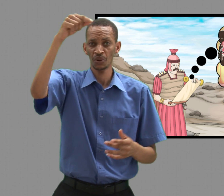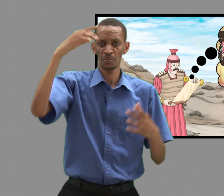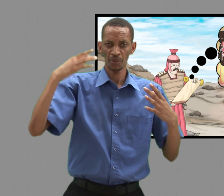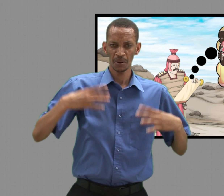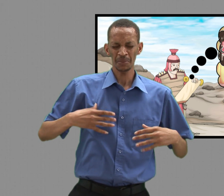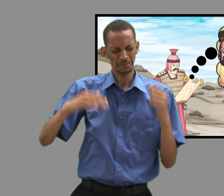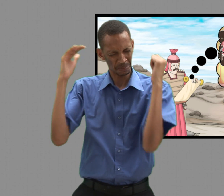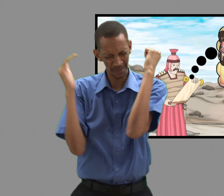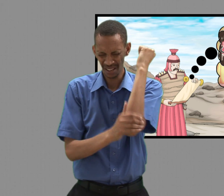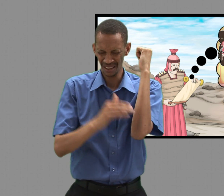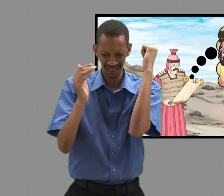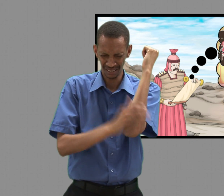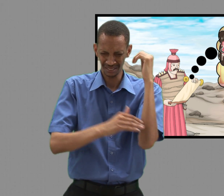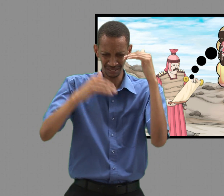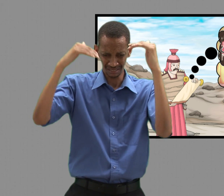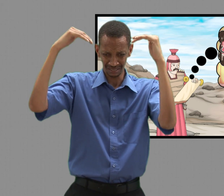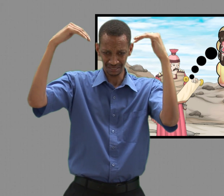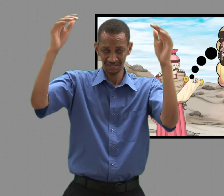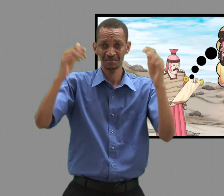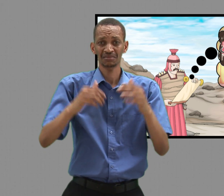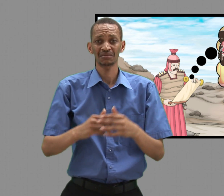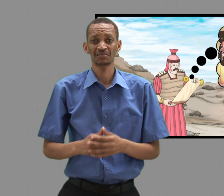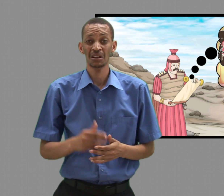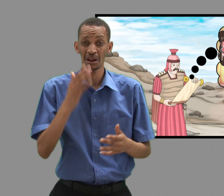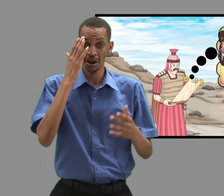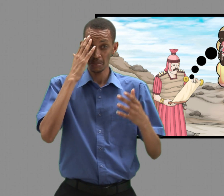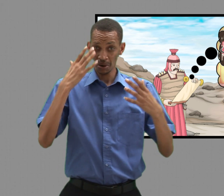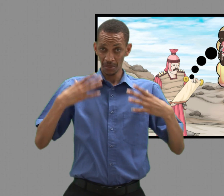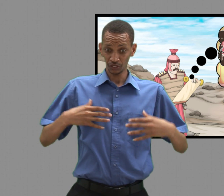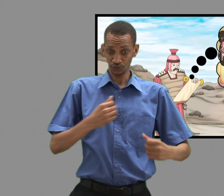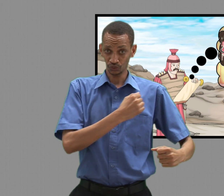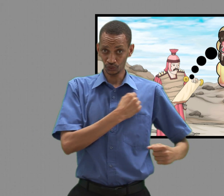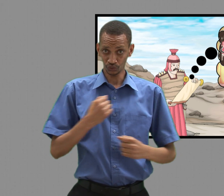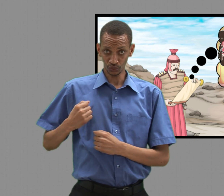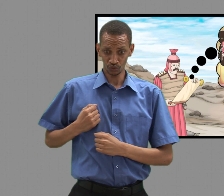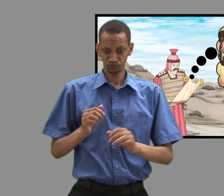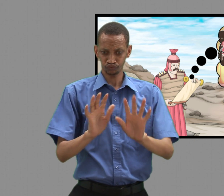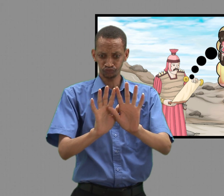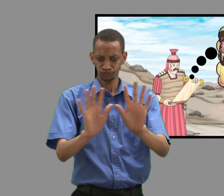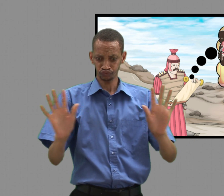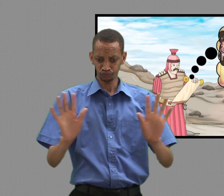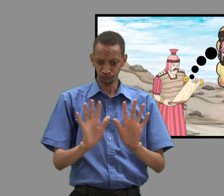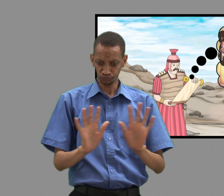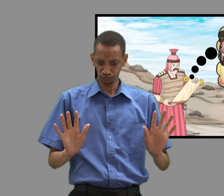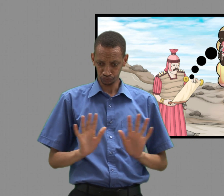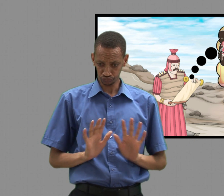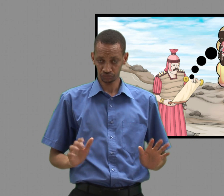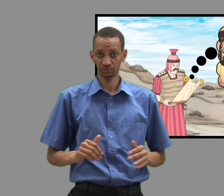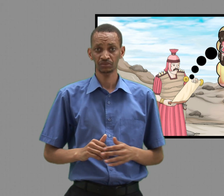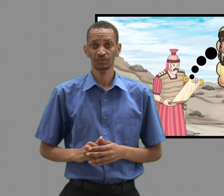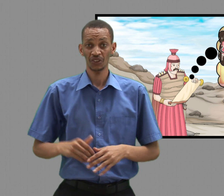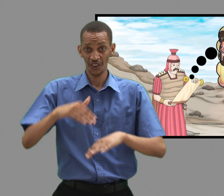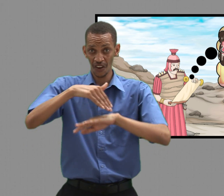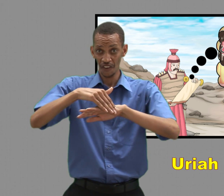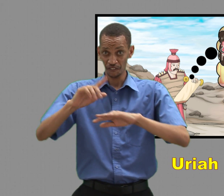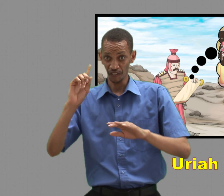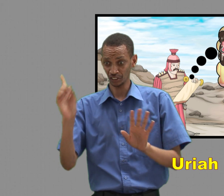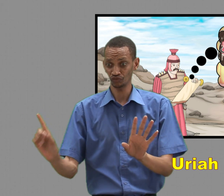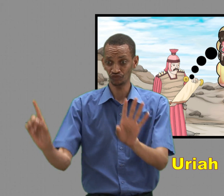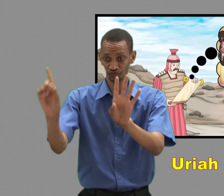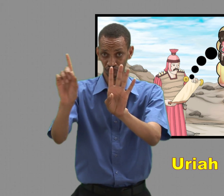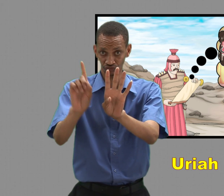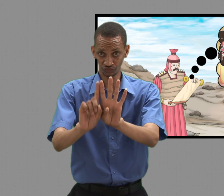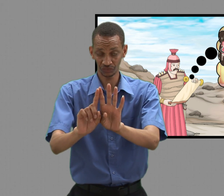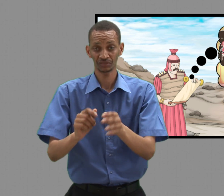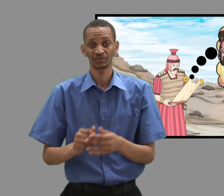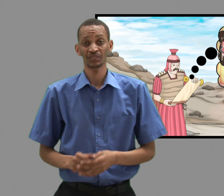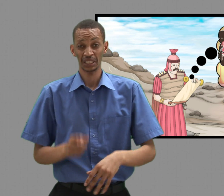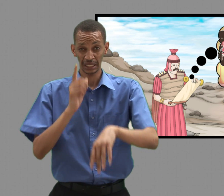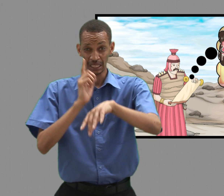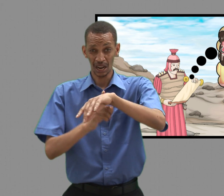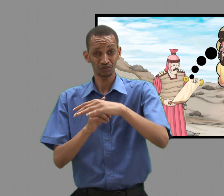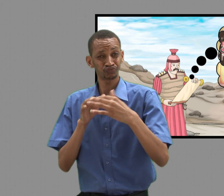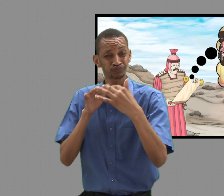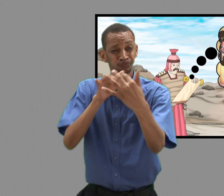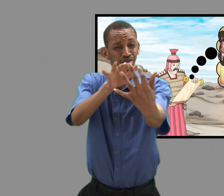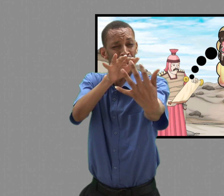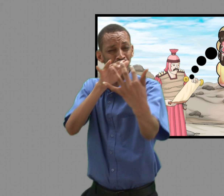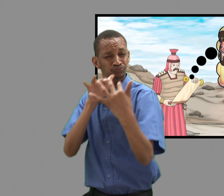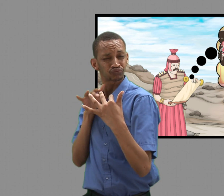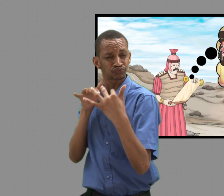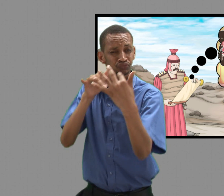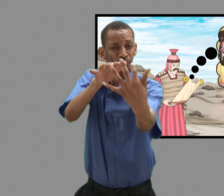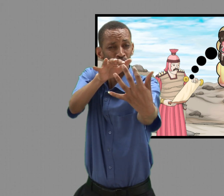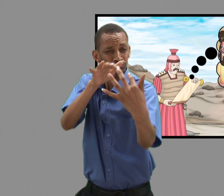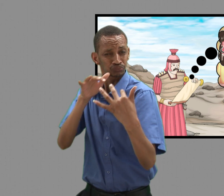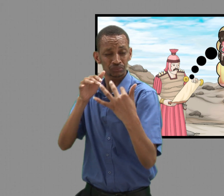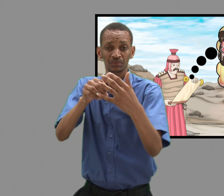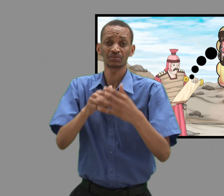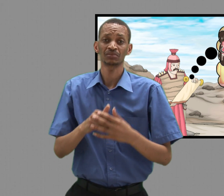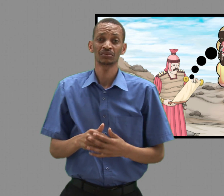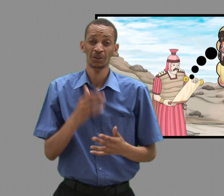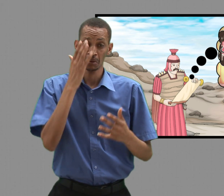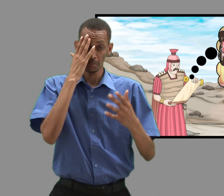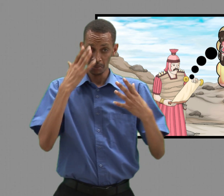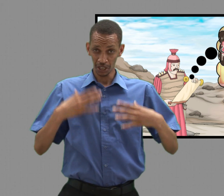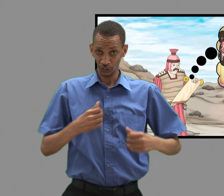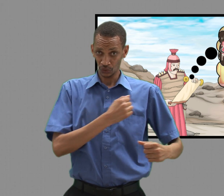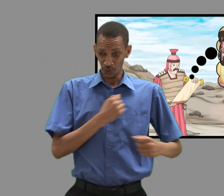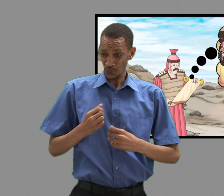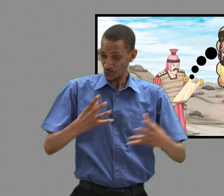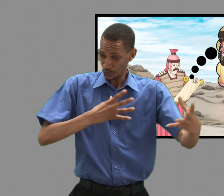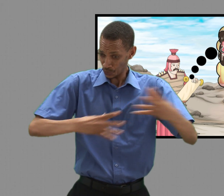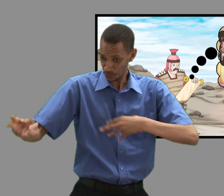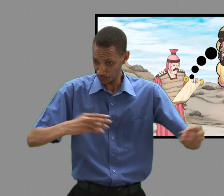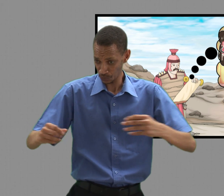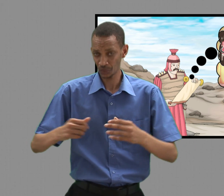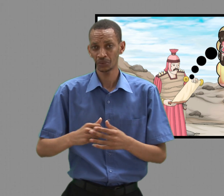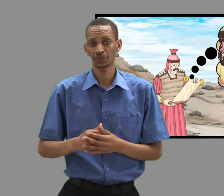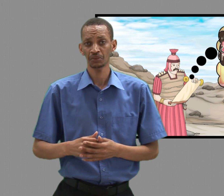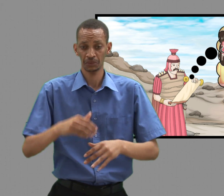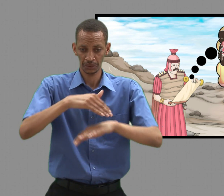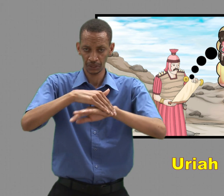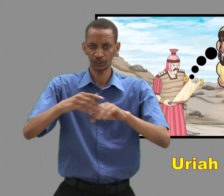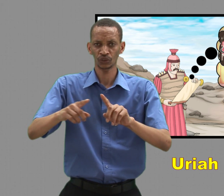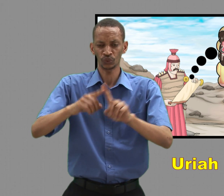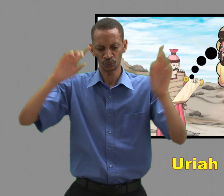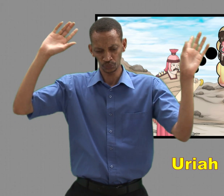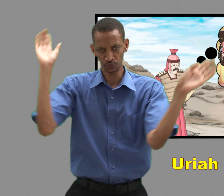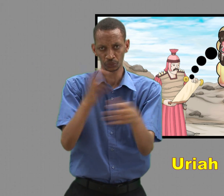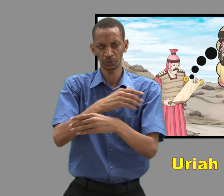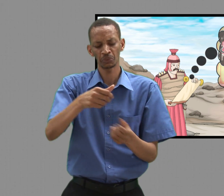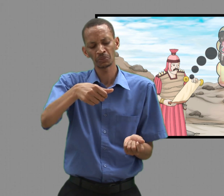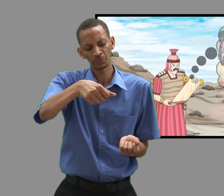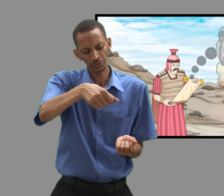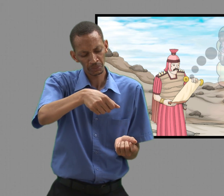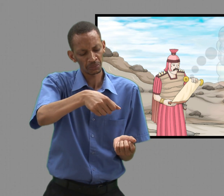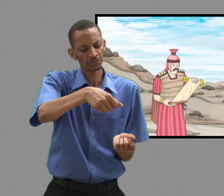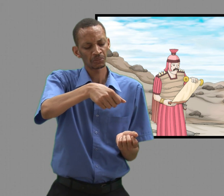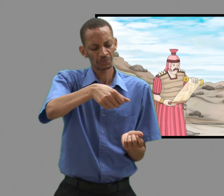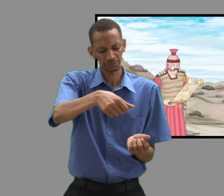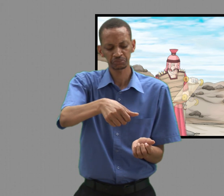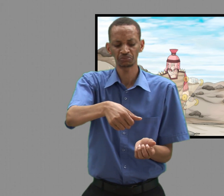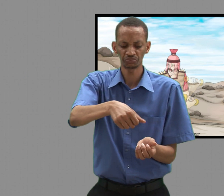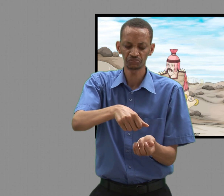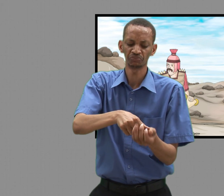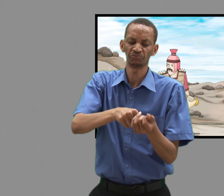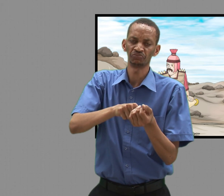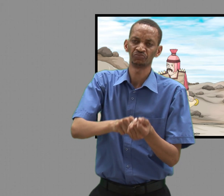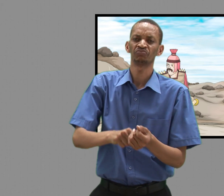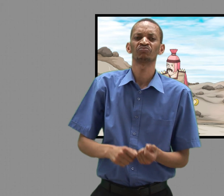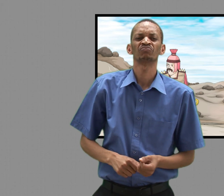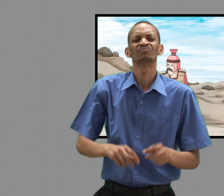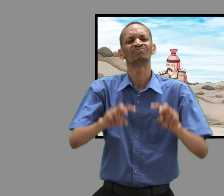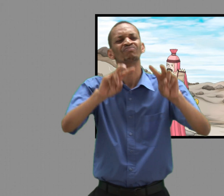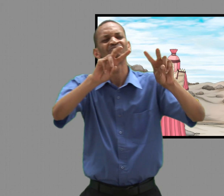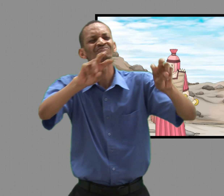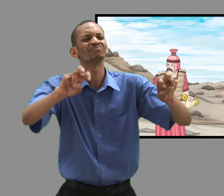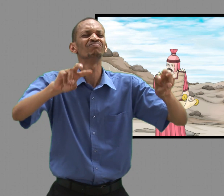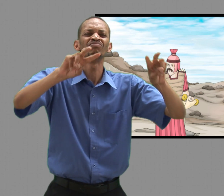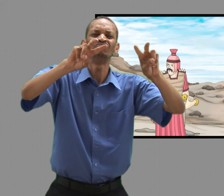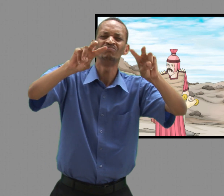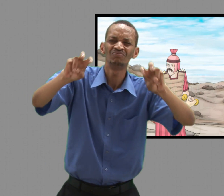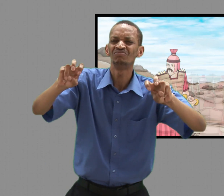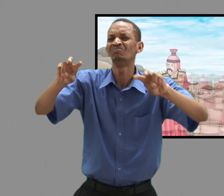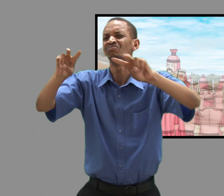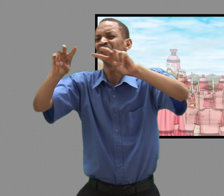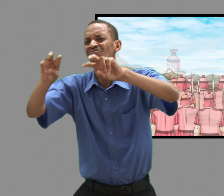then withdraw from him, so that he may be struck down and killed.”